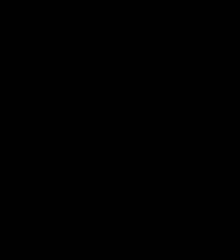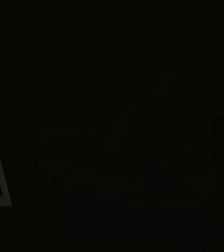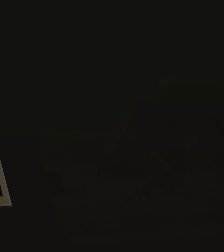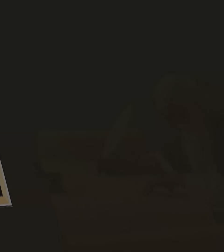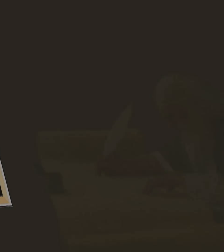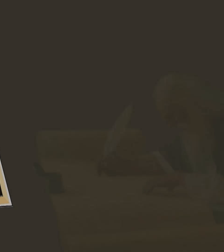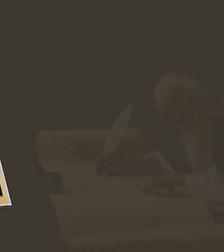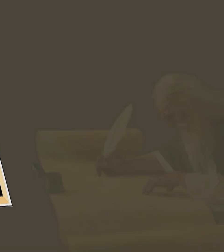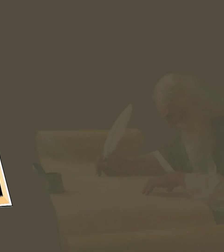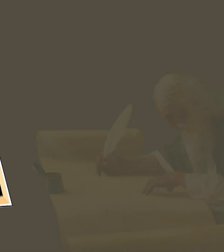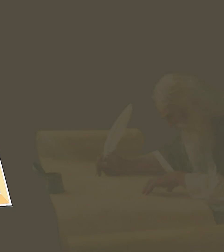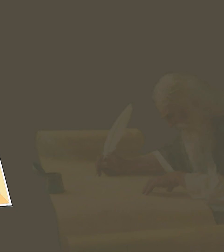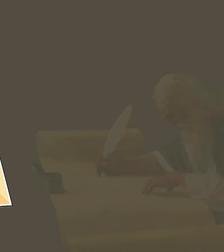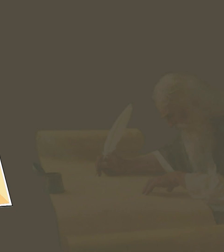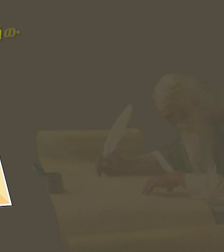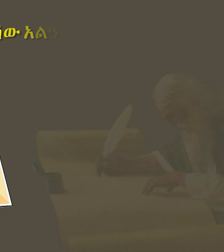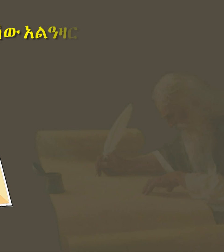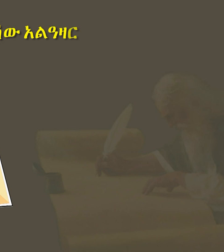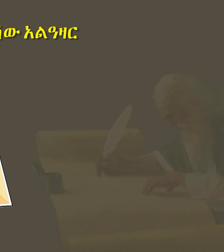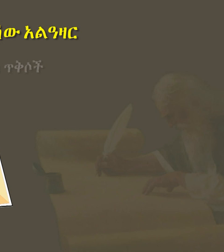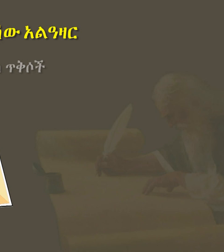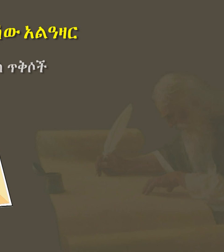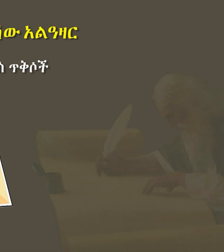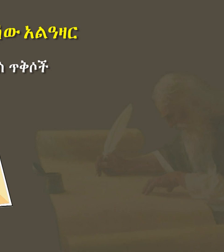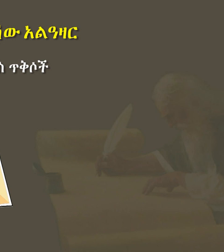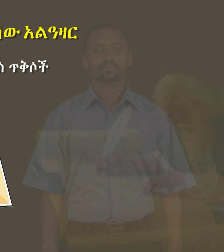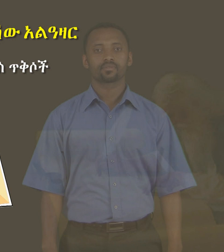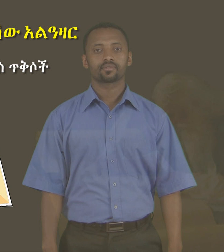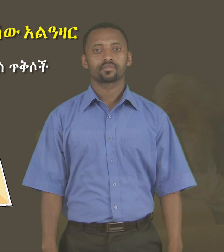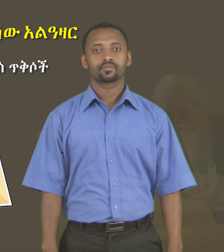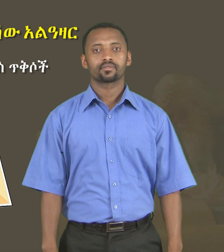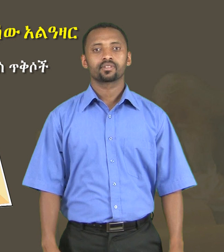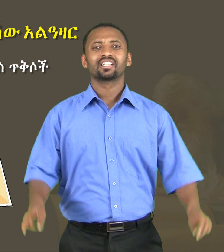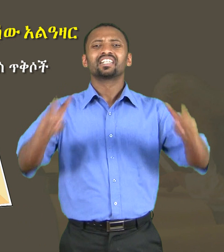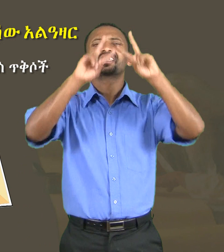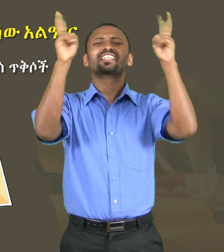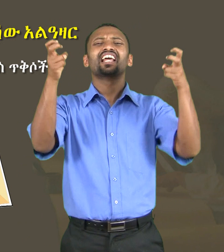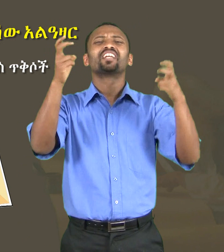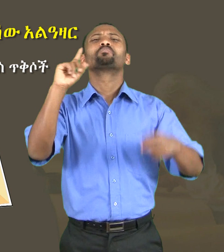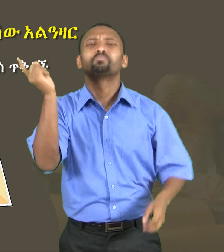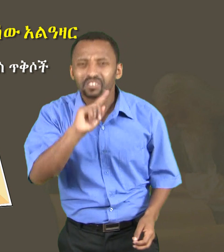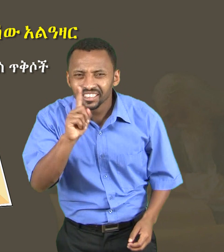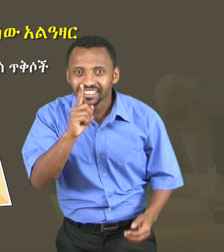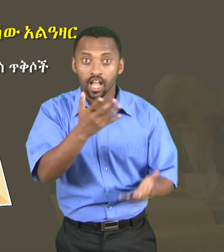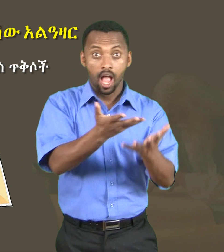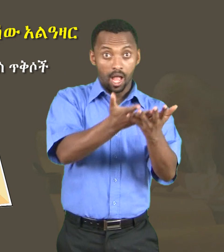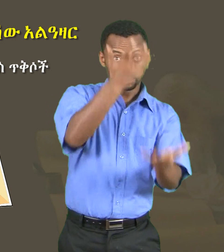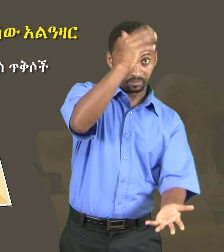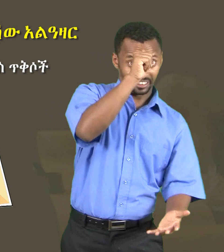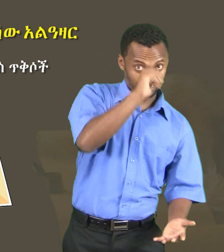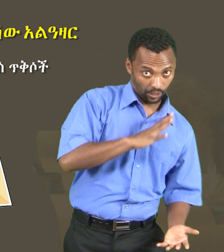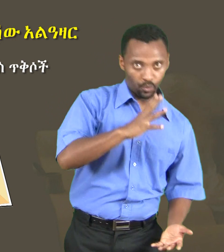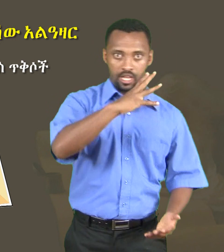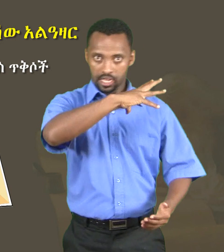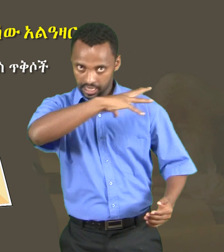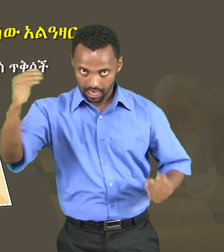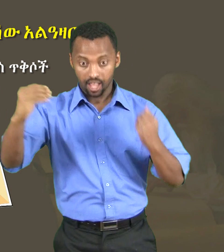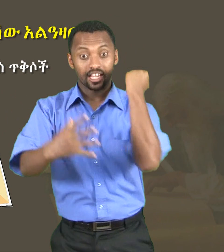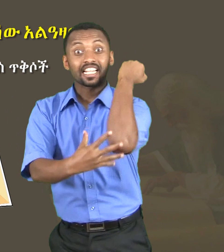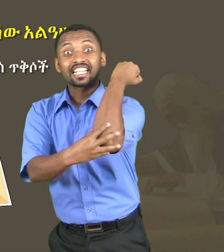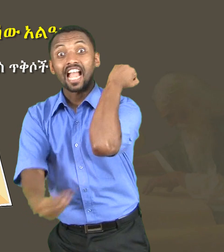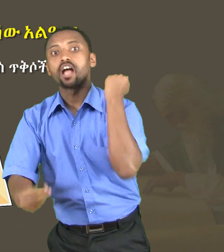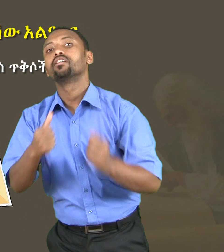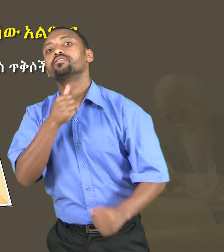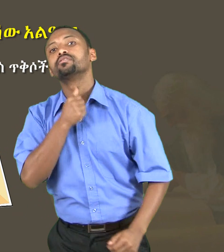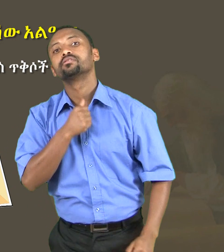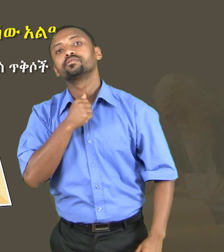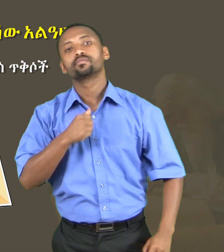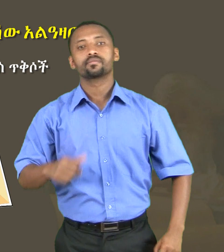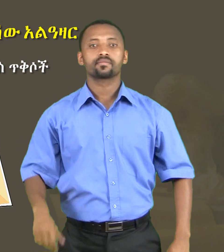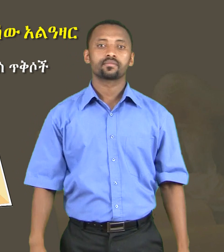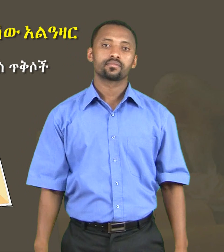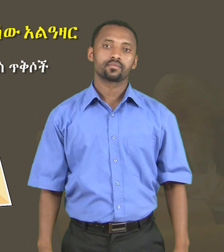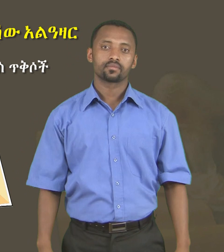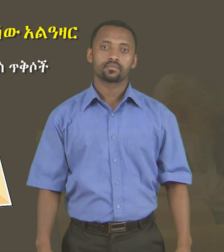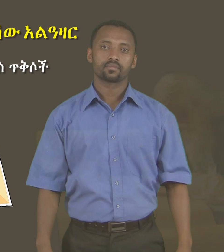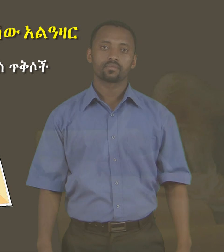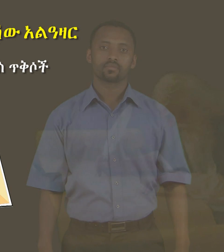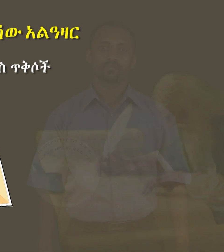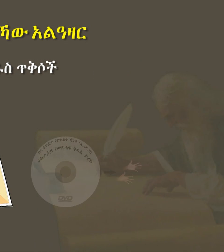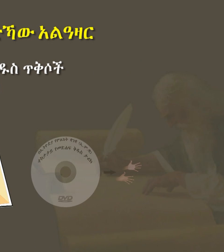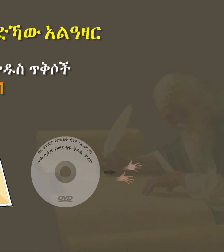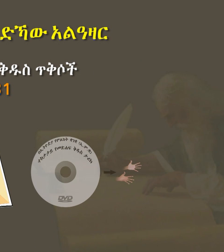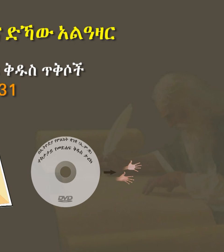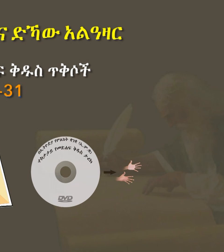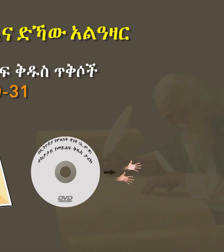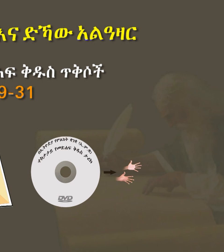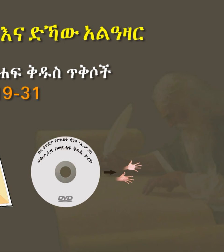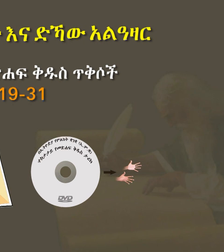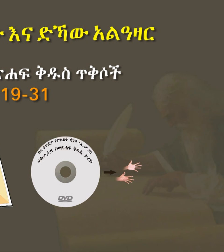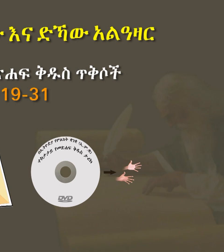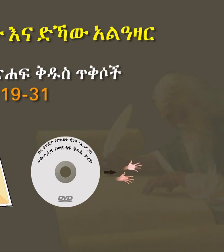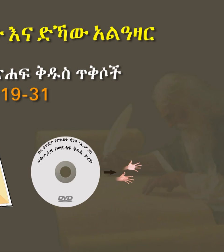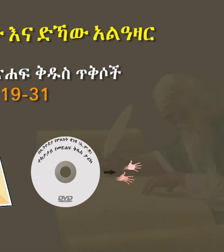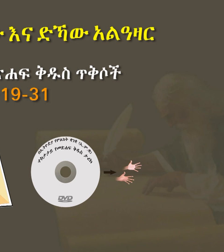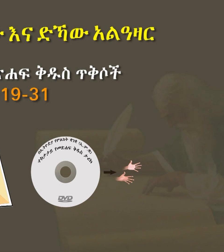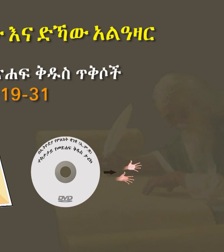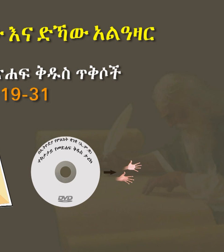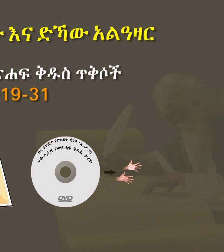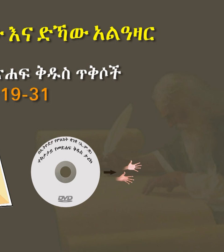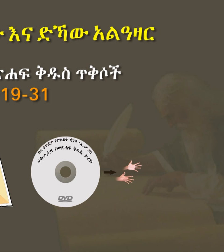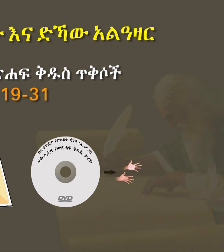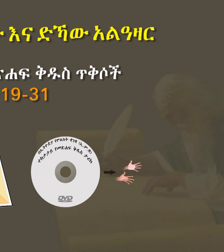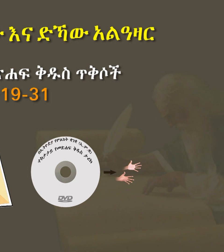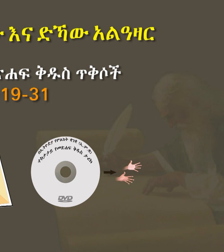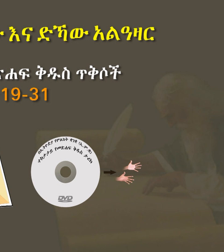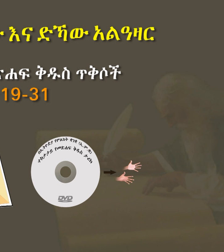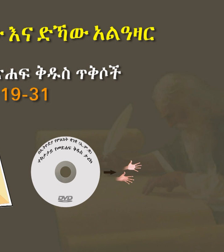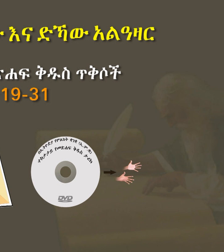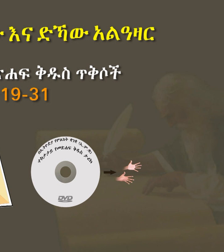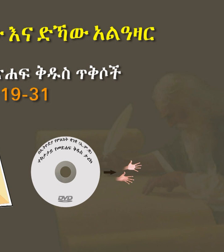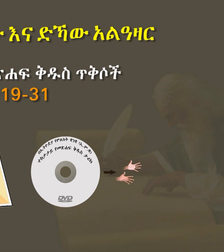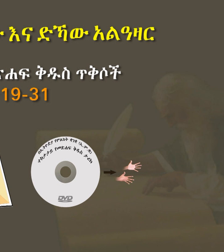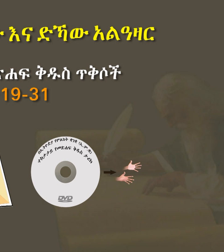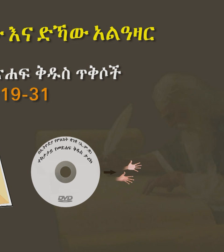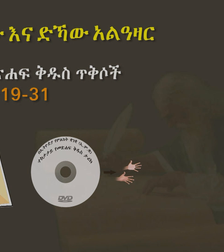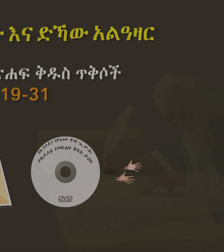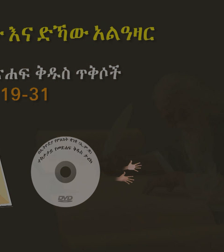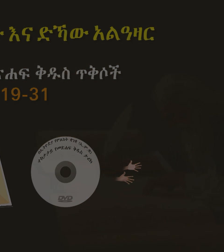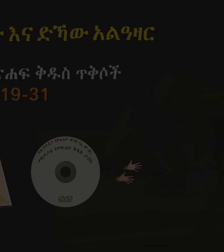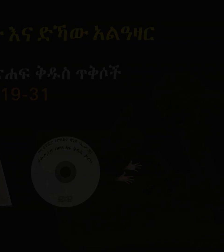Jesus tells a story about the rich man and Lazarus